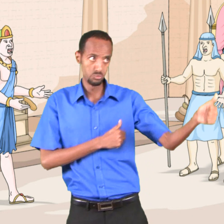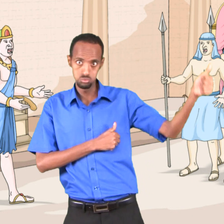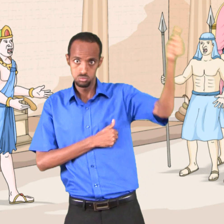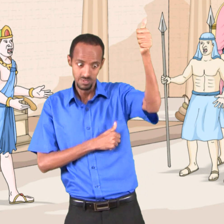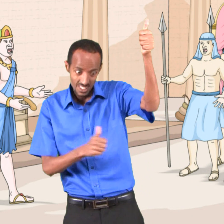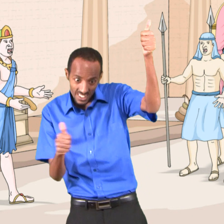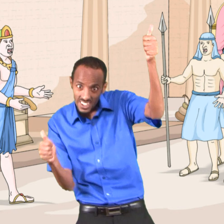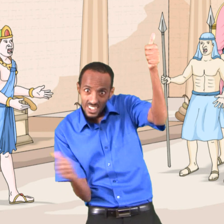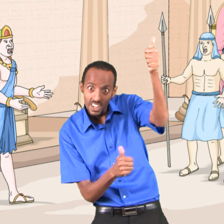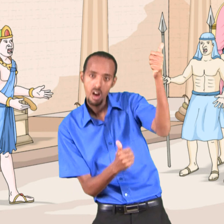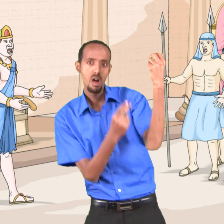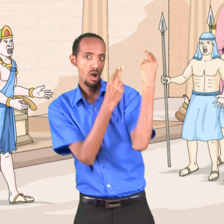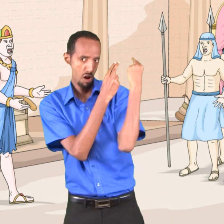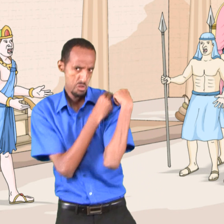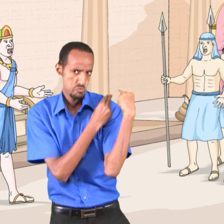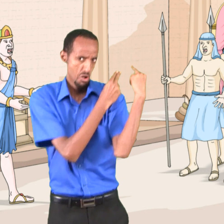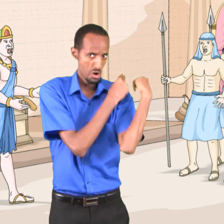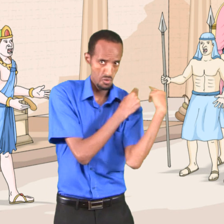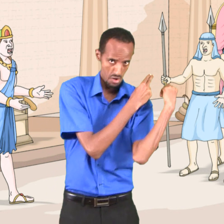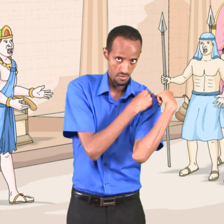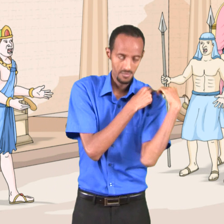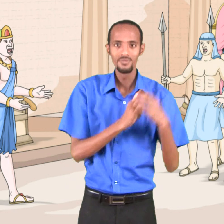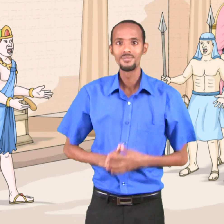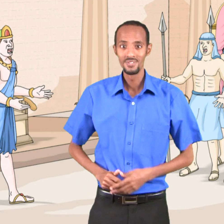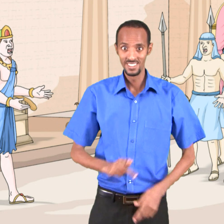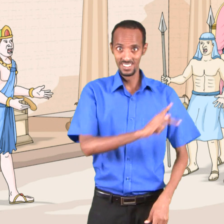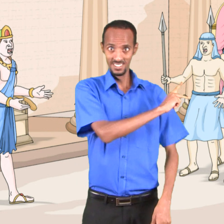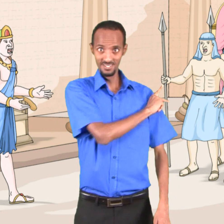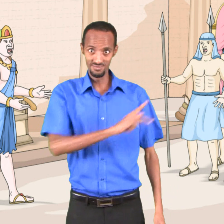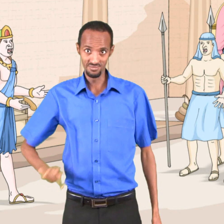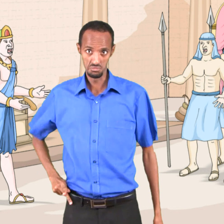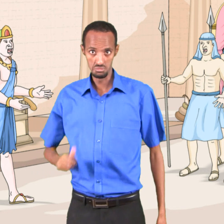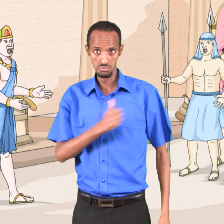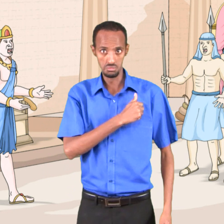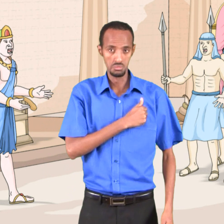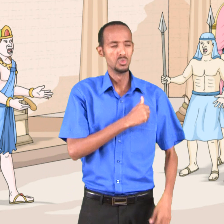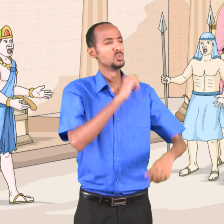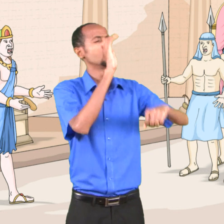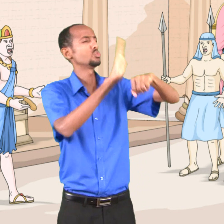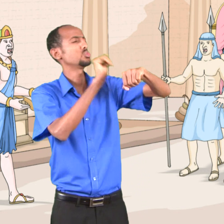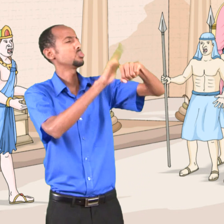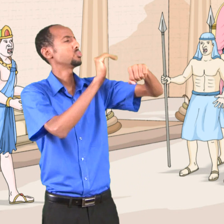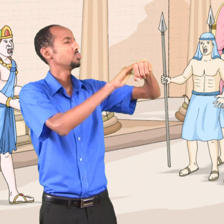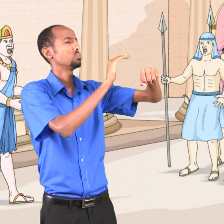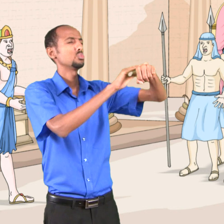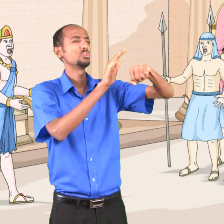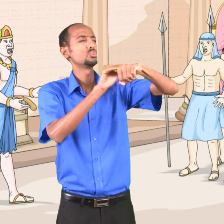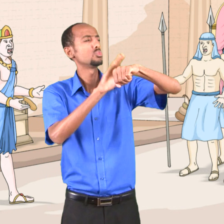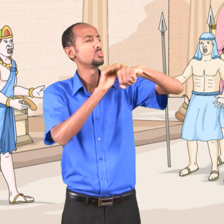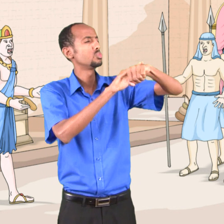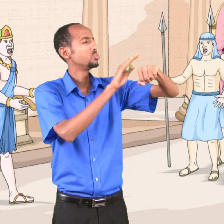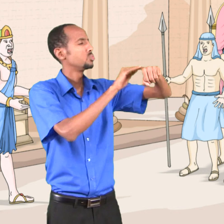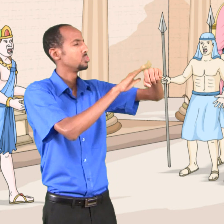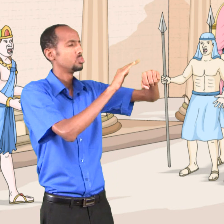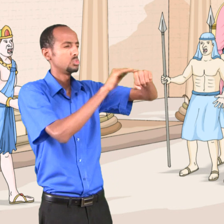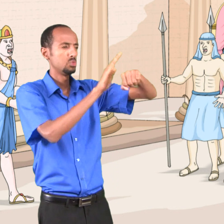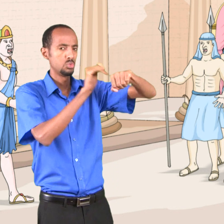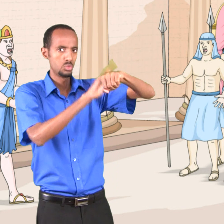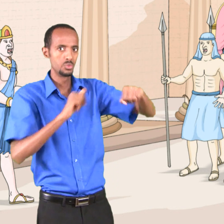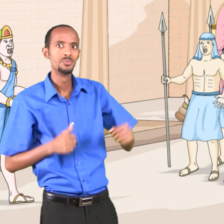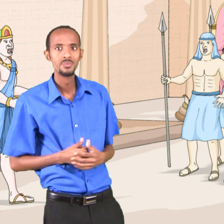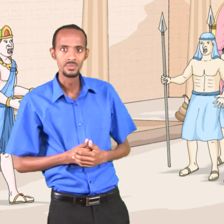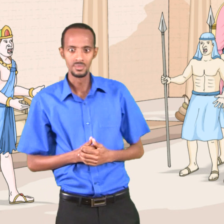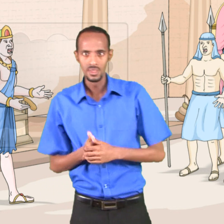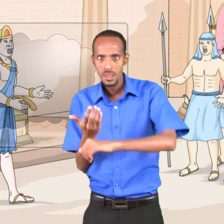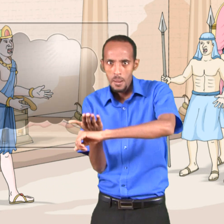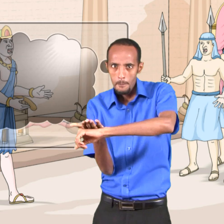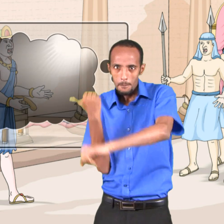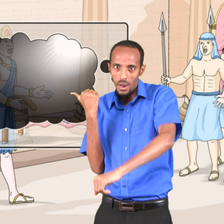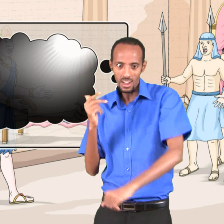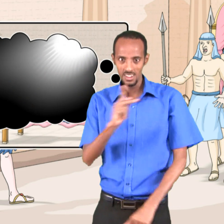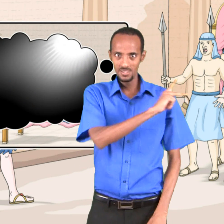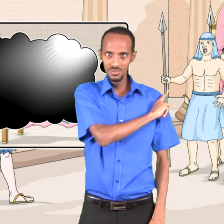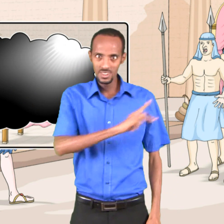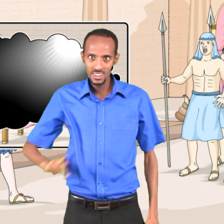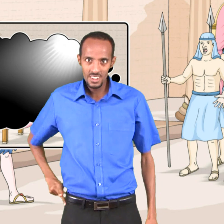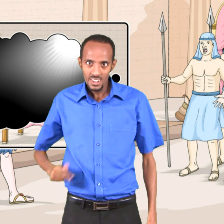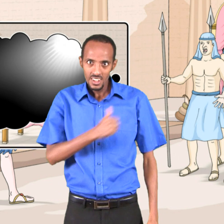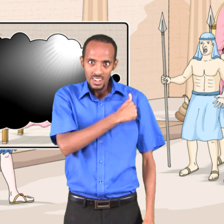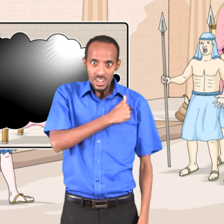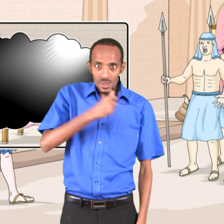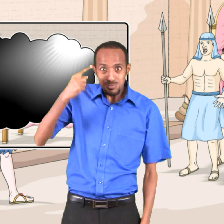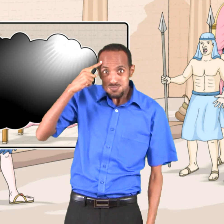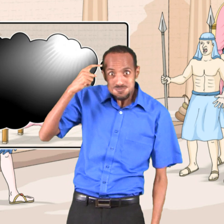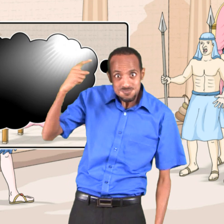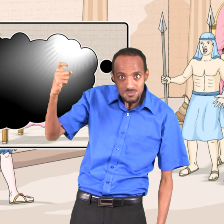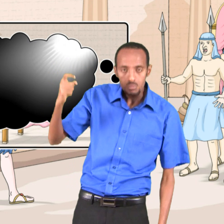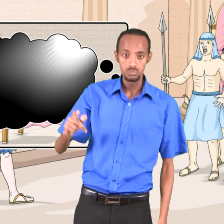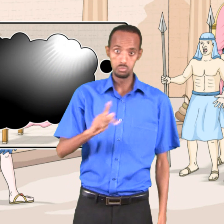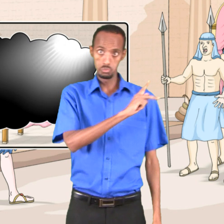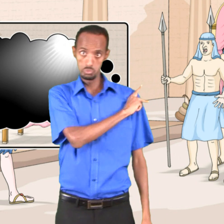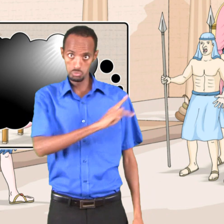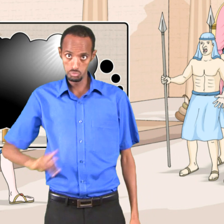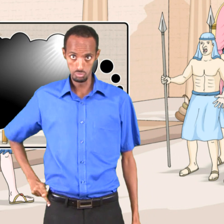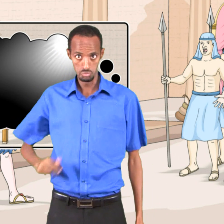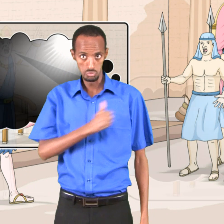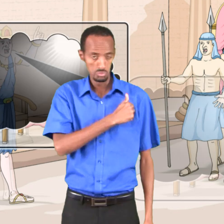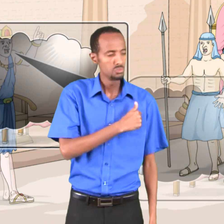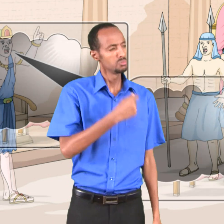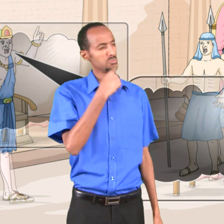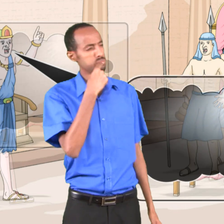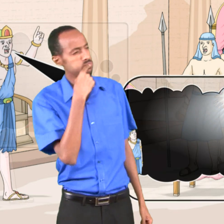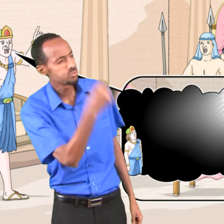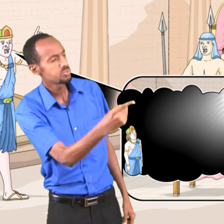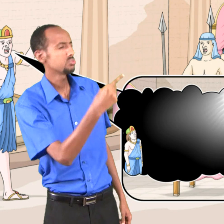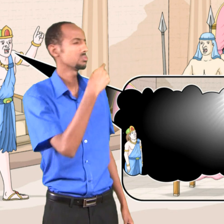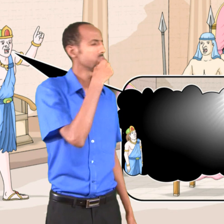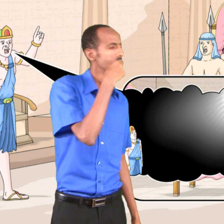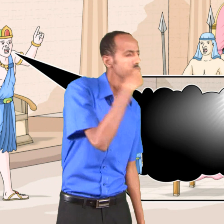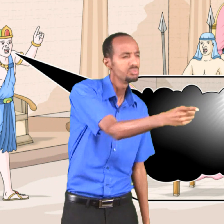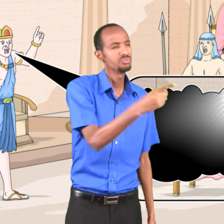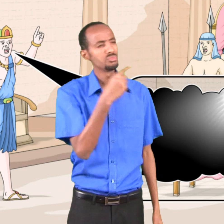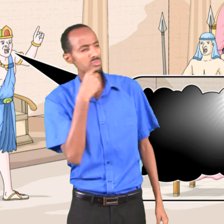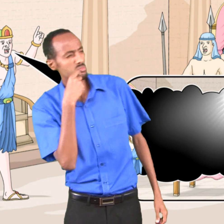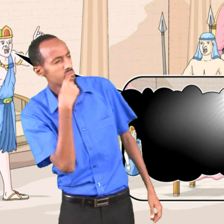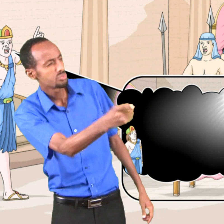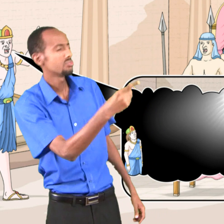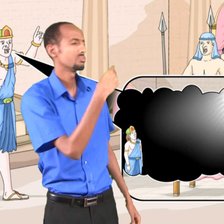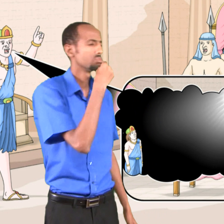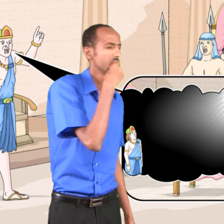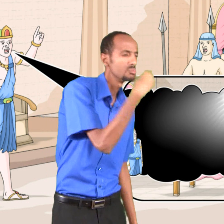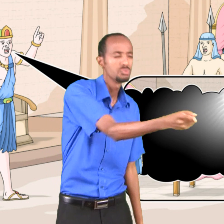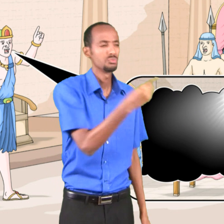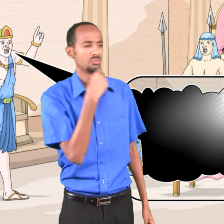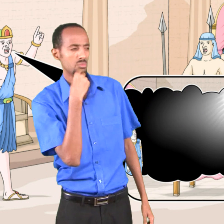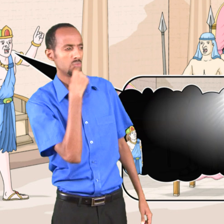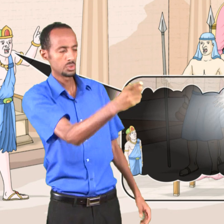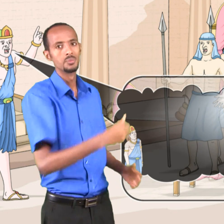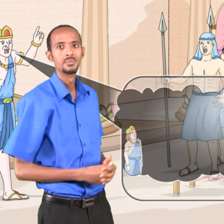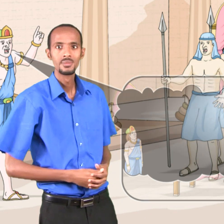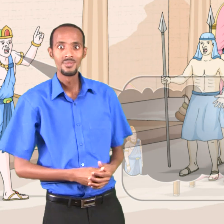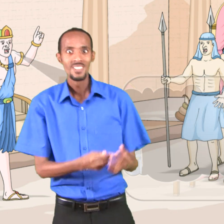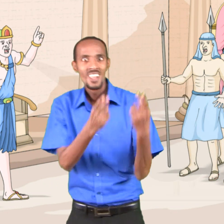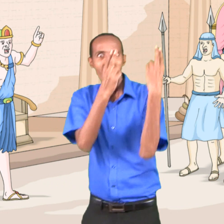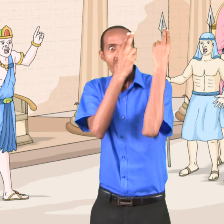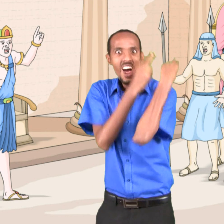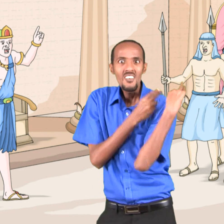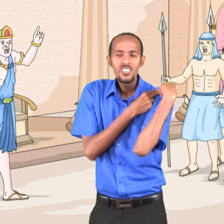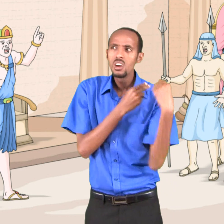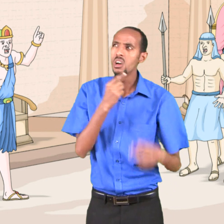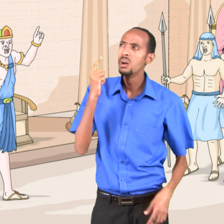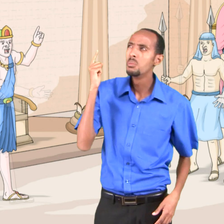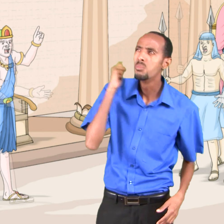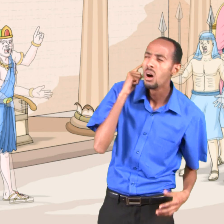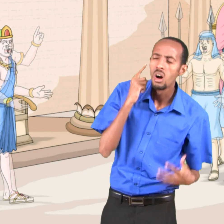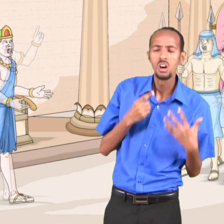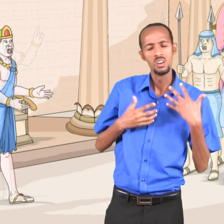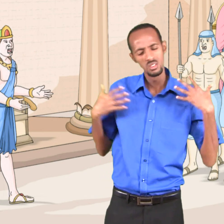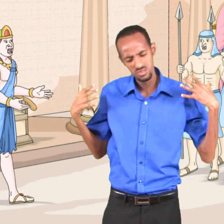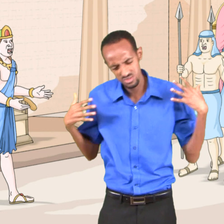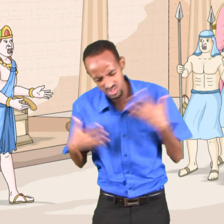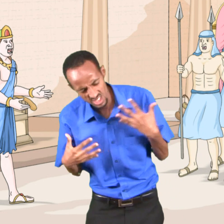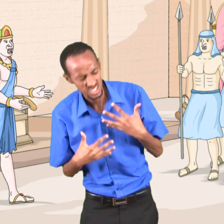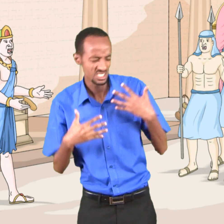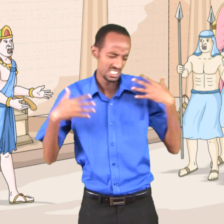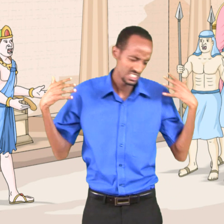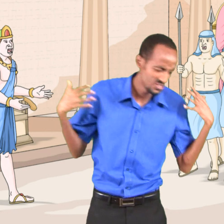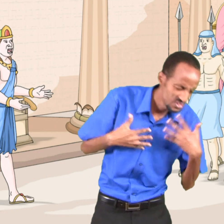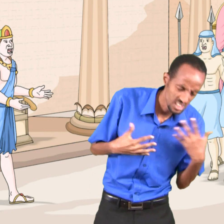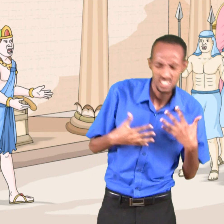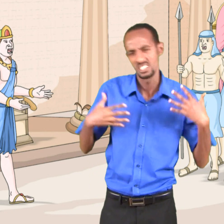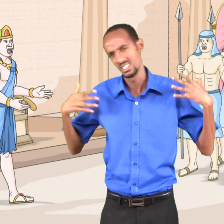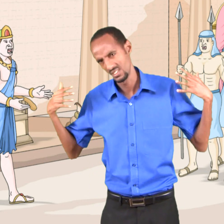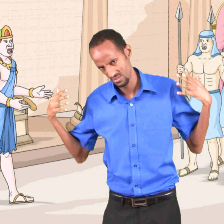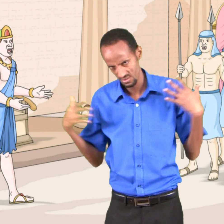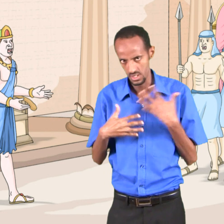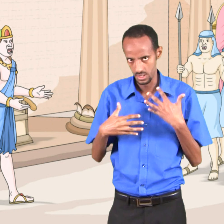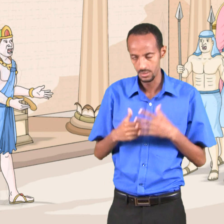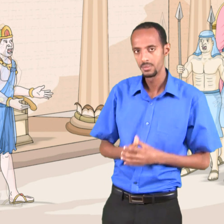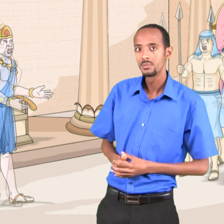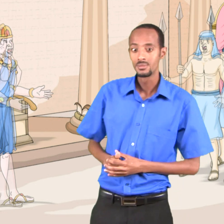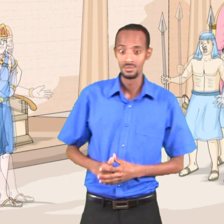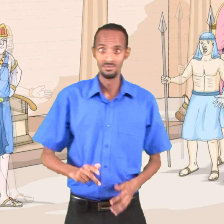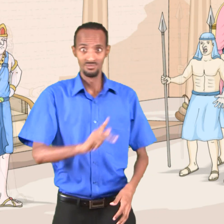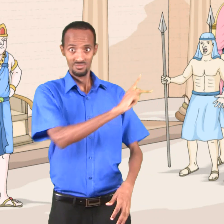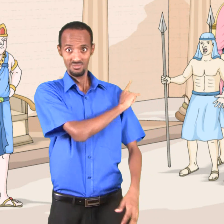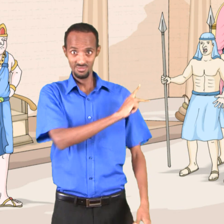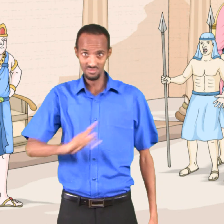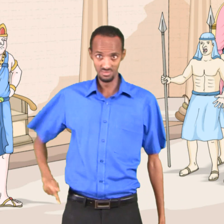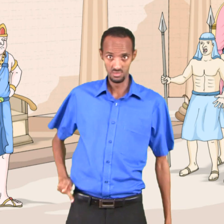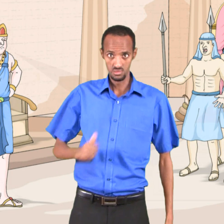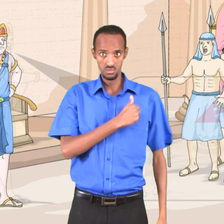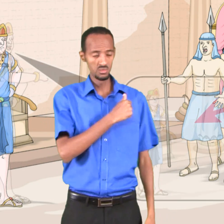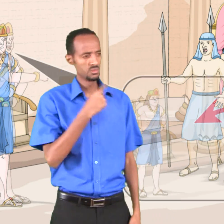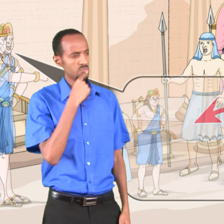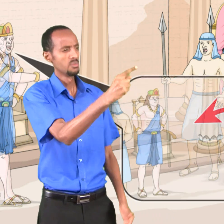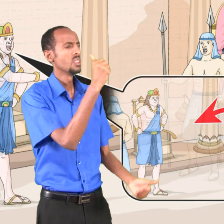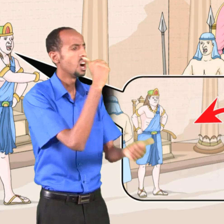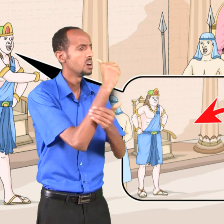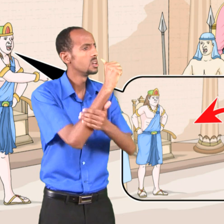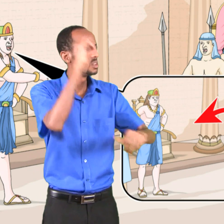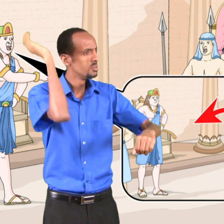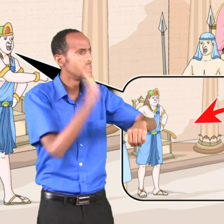and when he described to them all that had happened, the men were terrified.